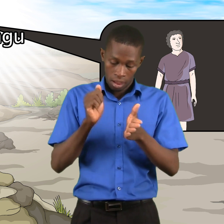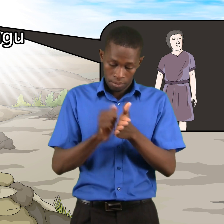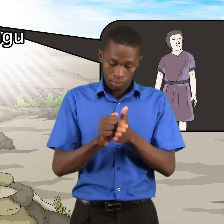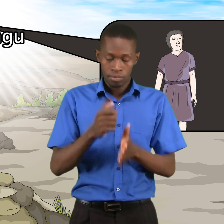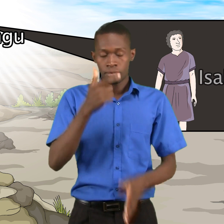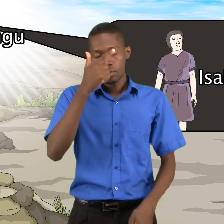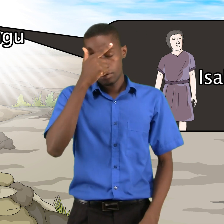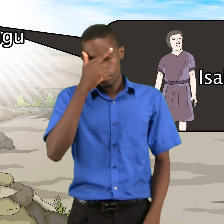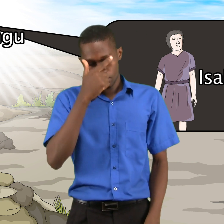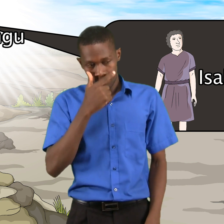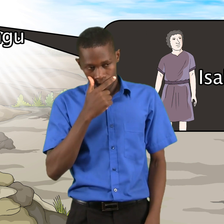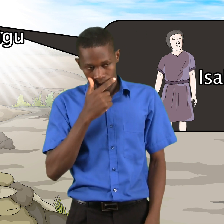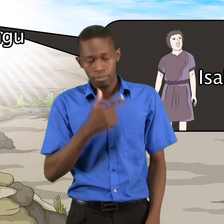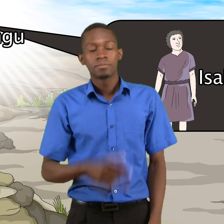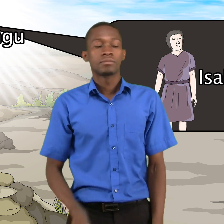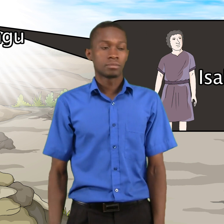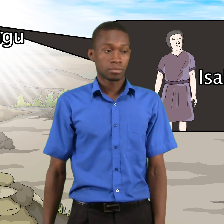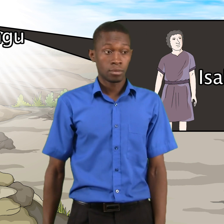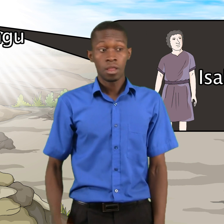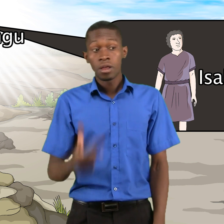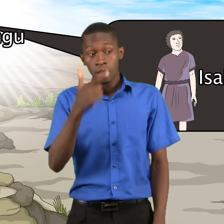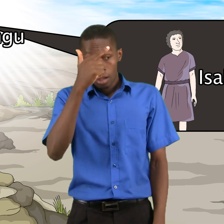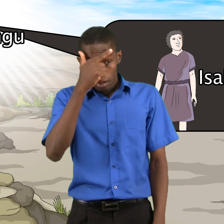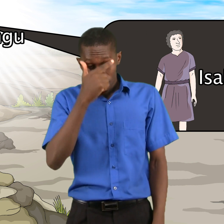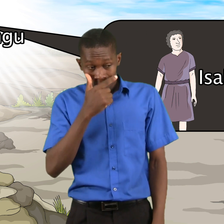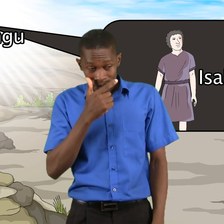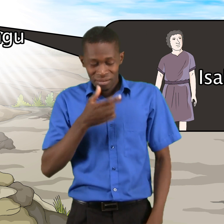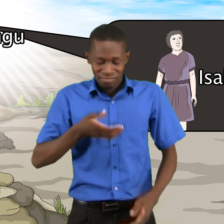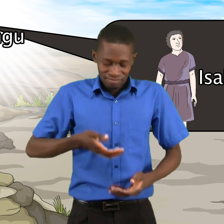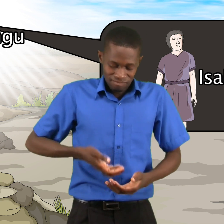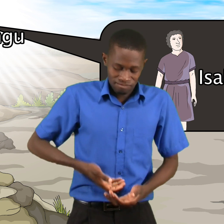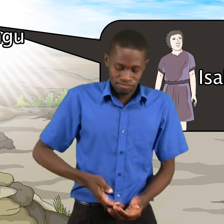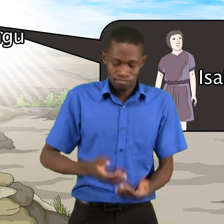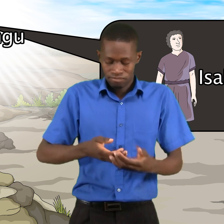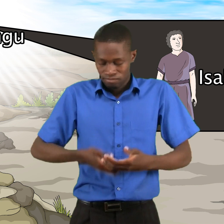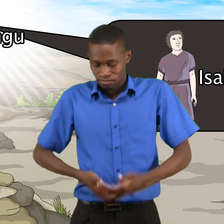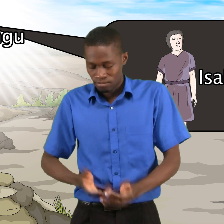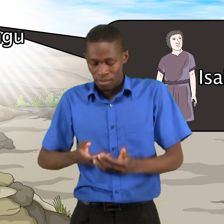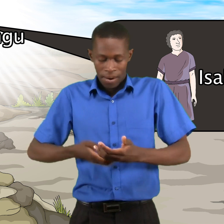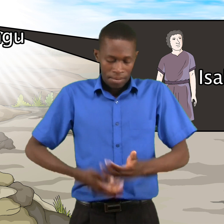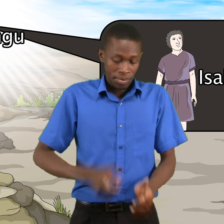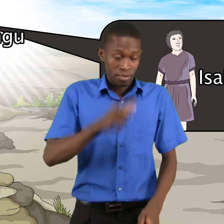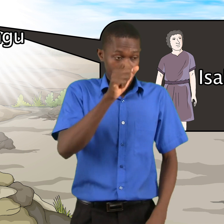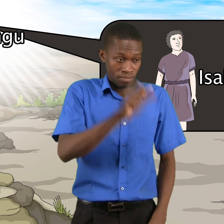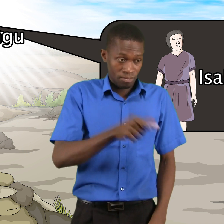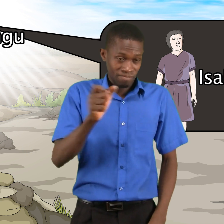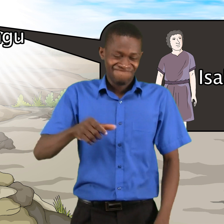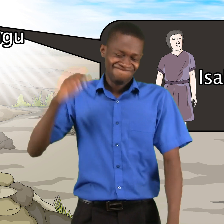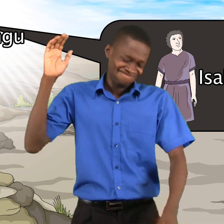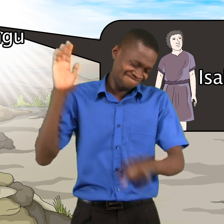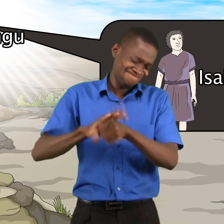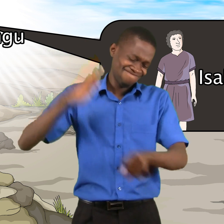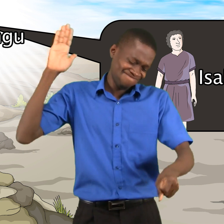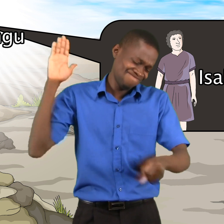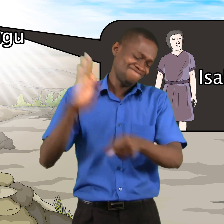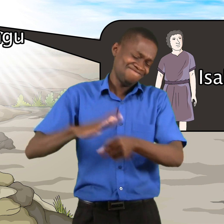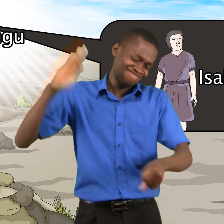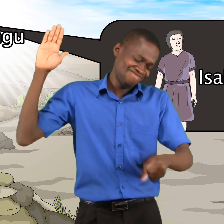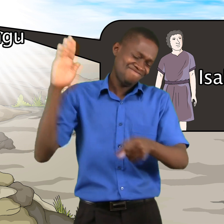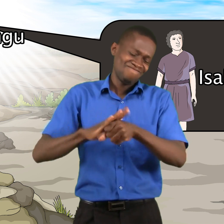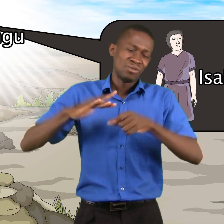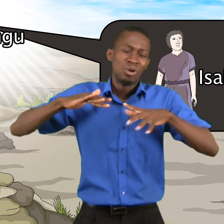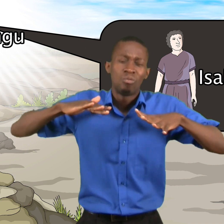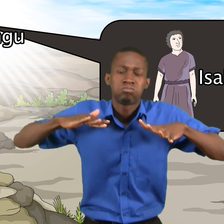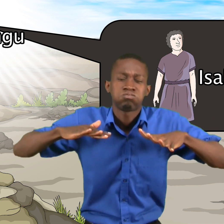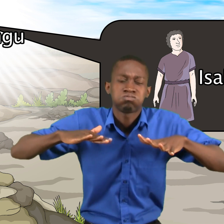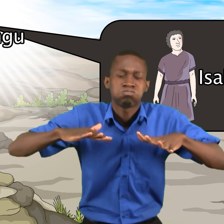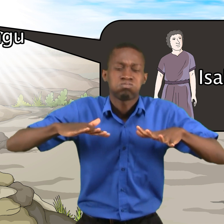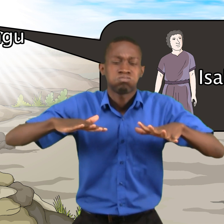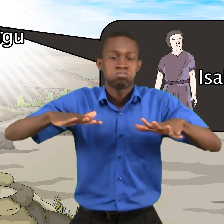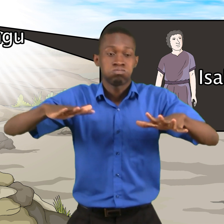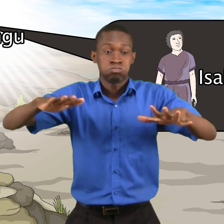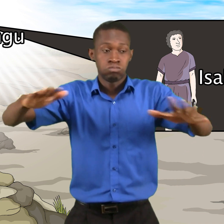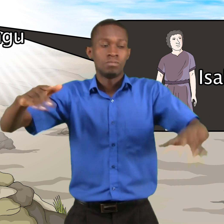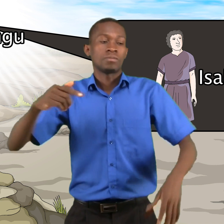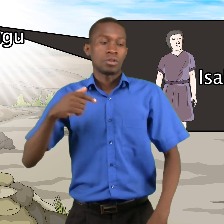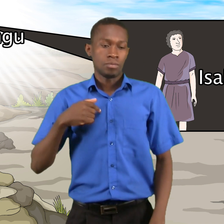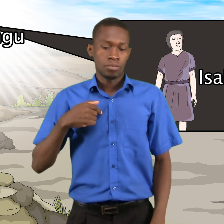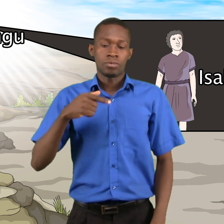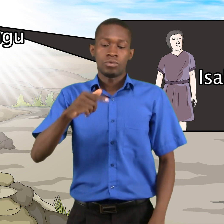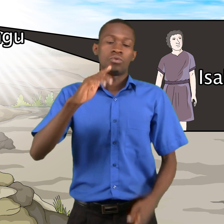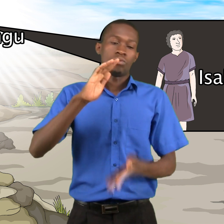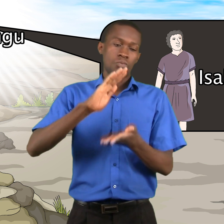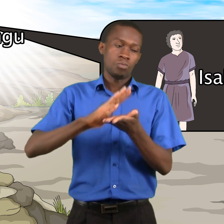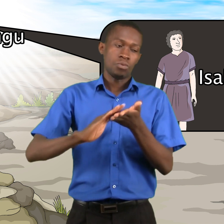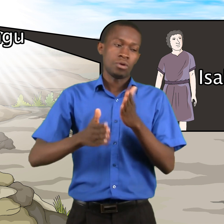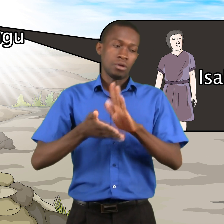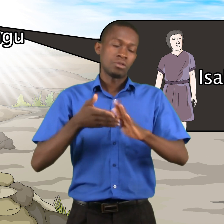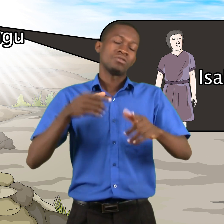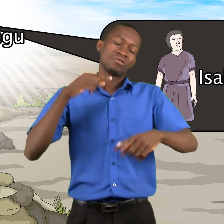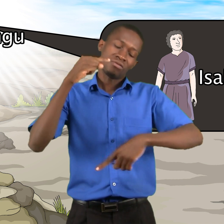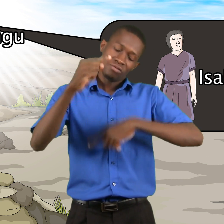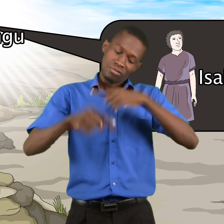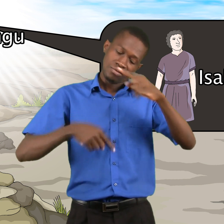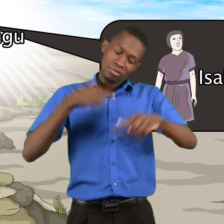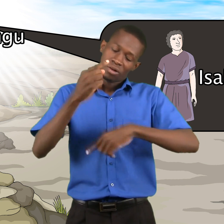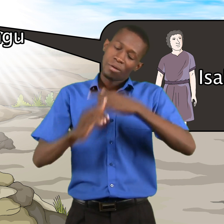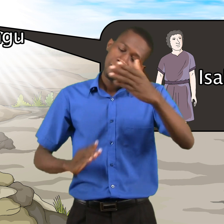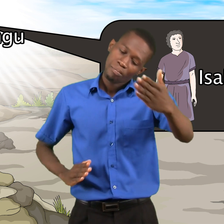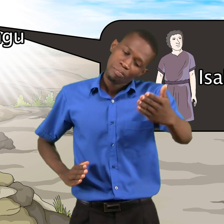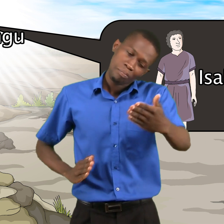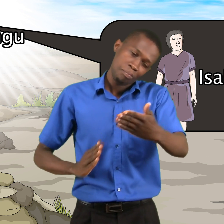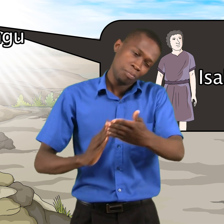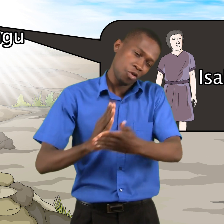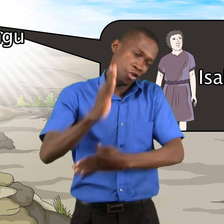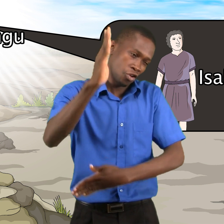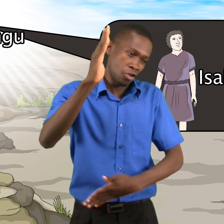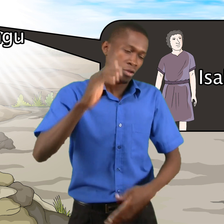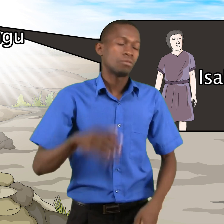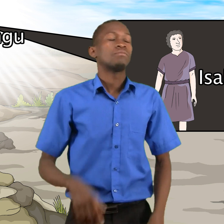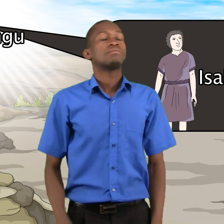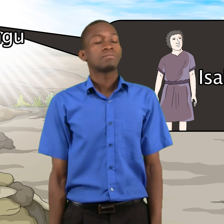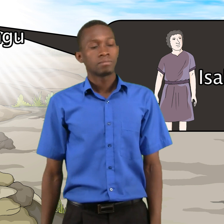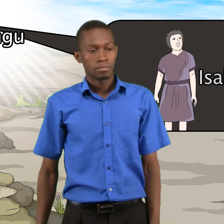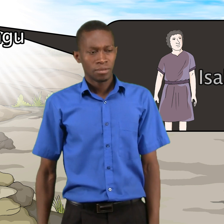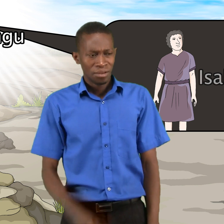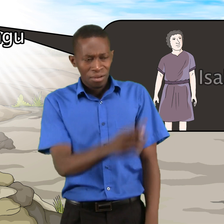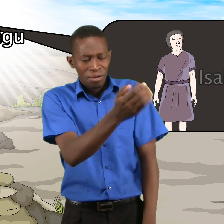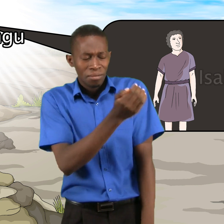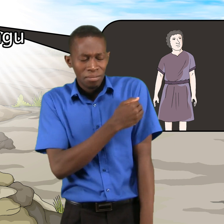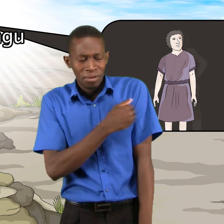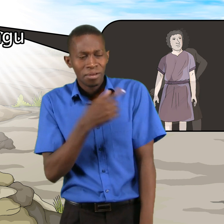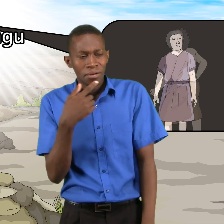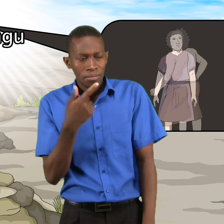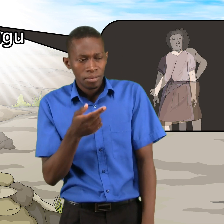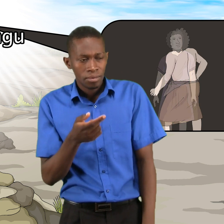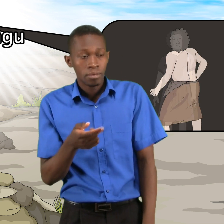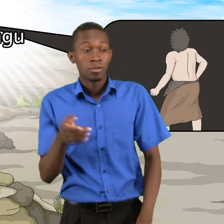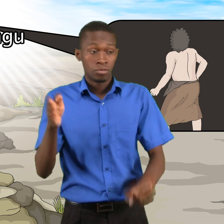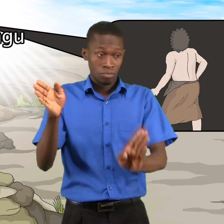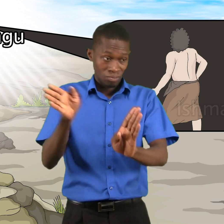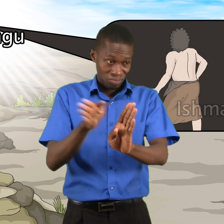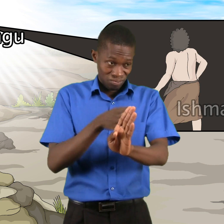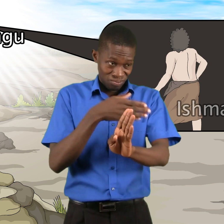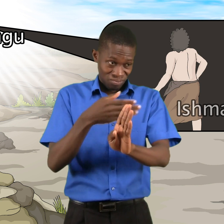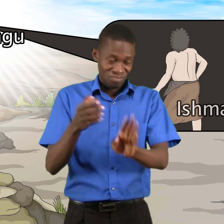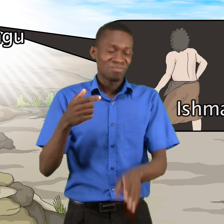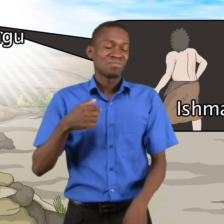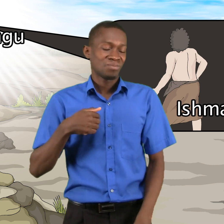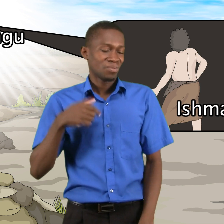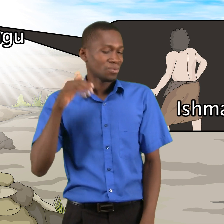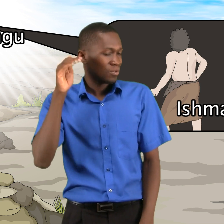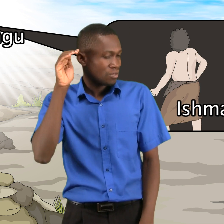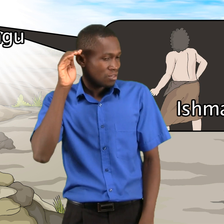I will establish My covenant with him as an everlasting covenant for his descendants after him.